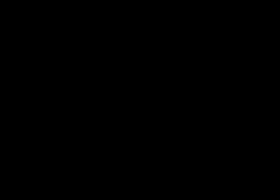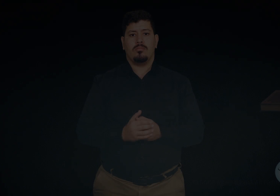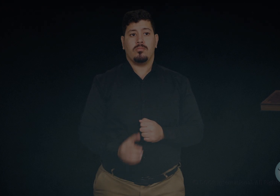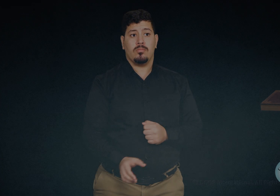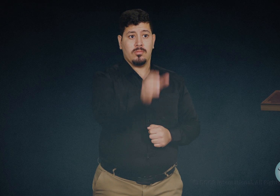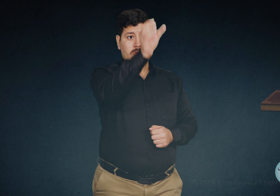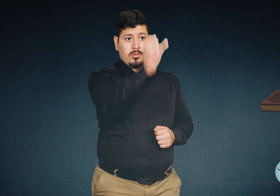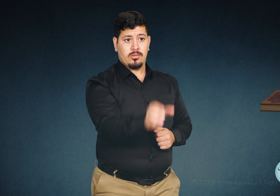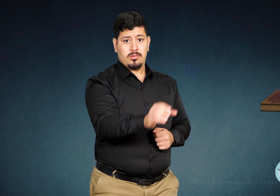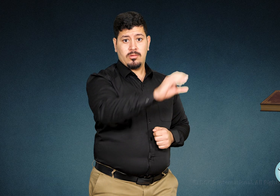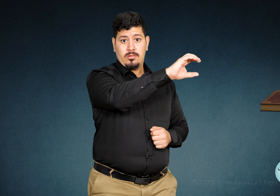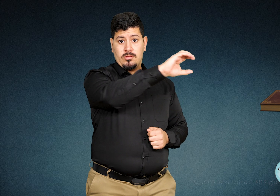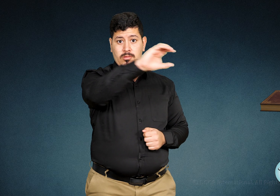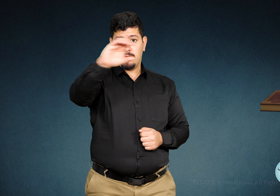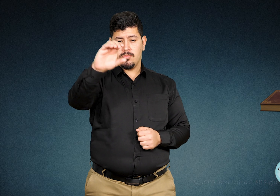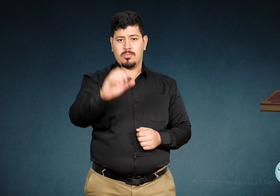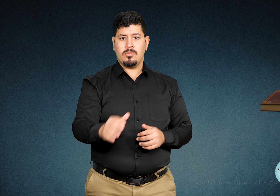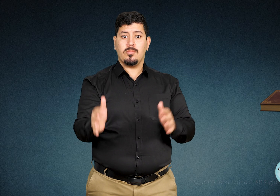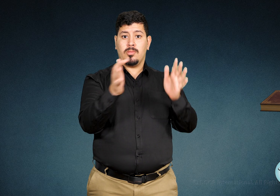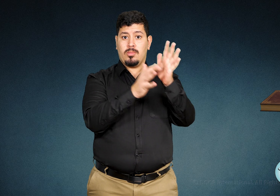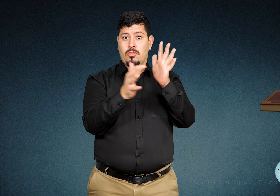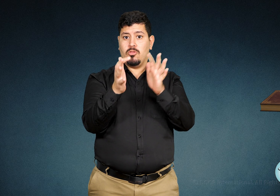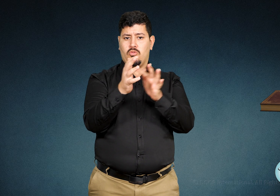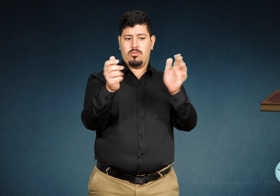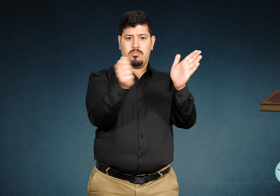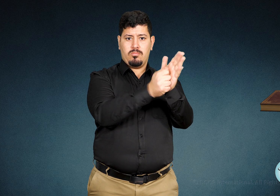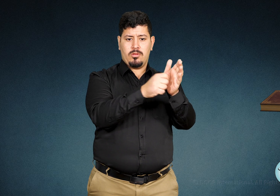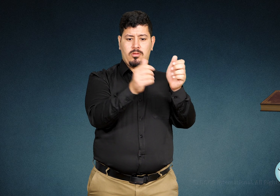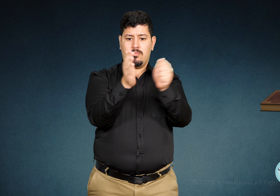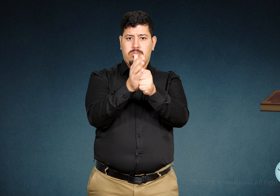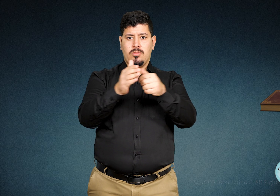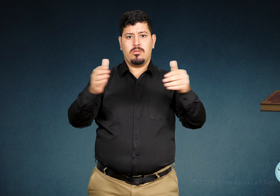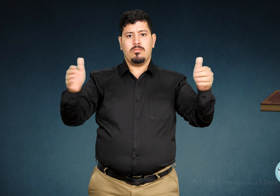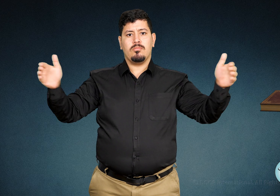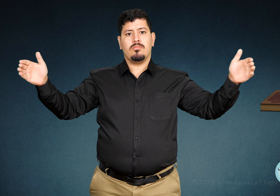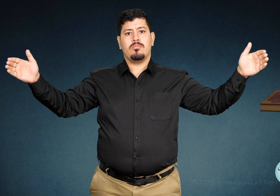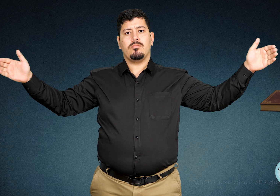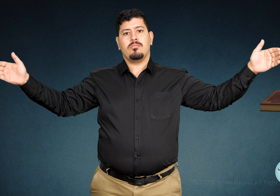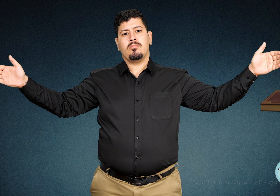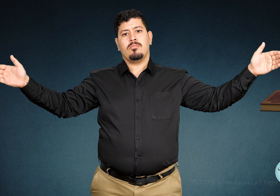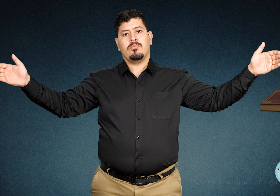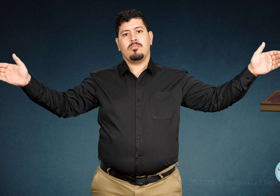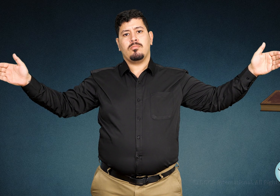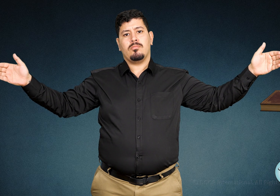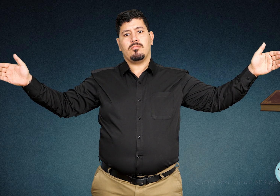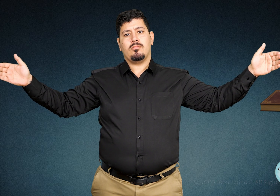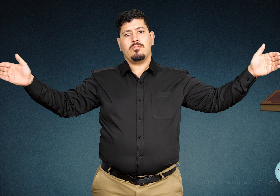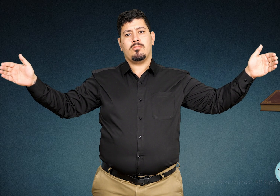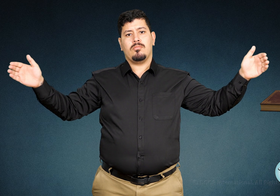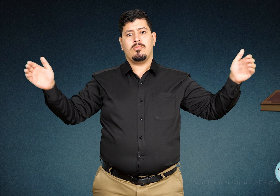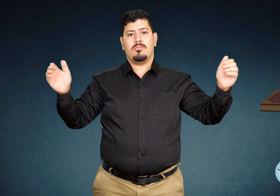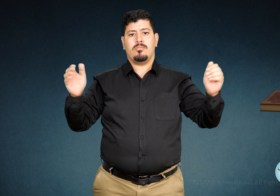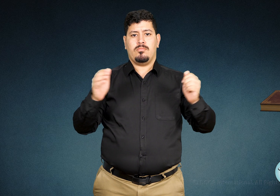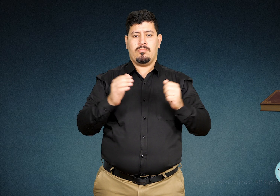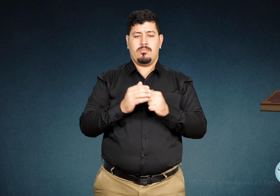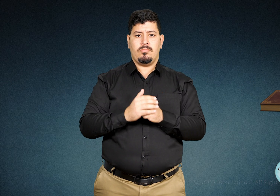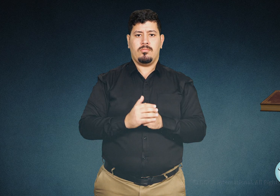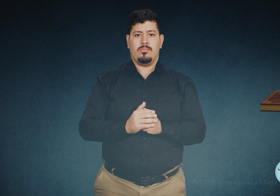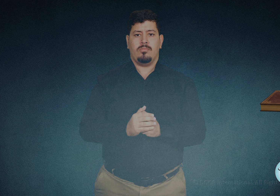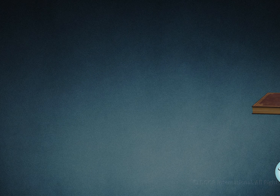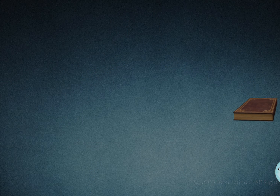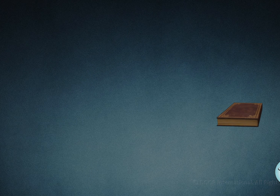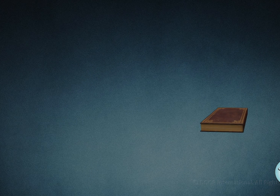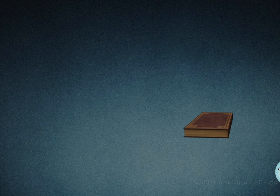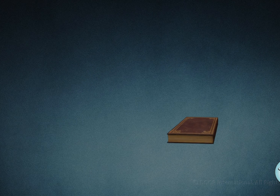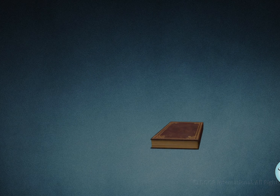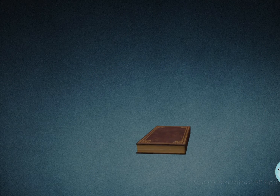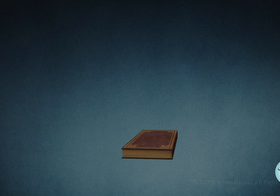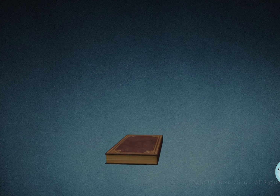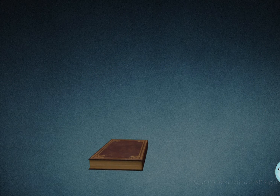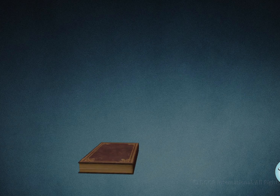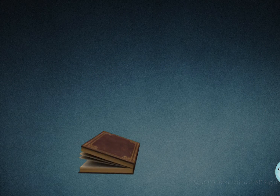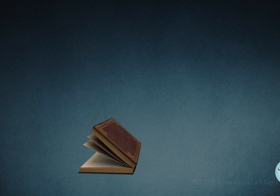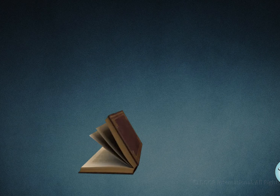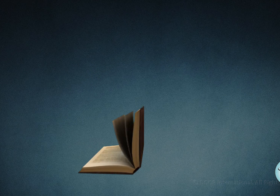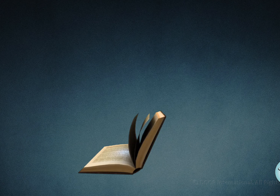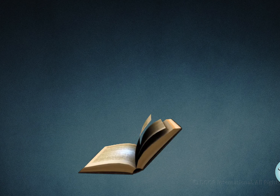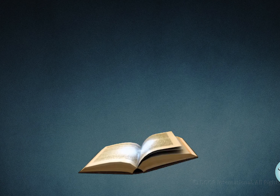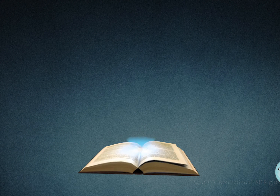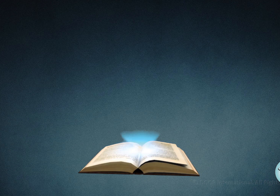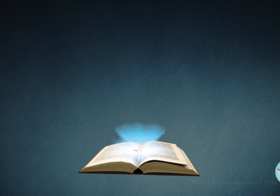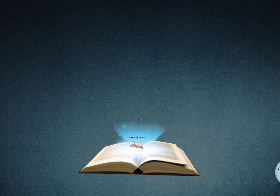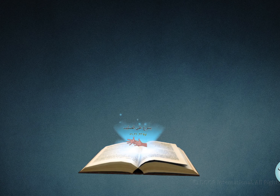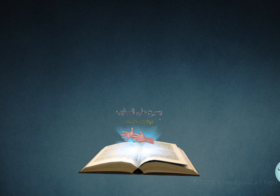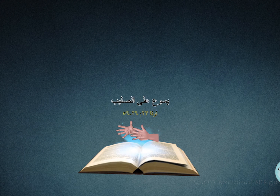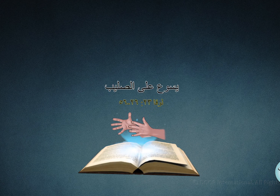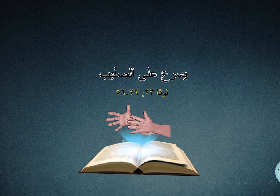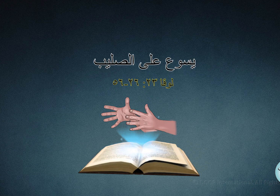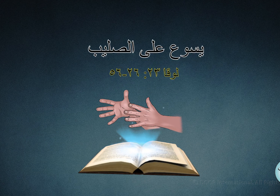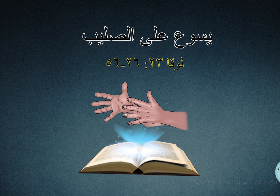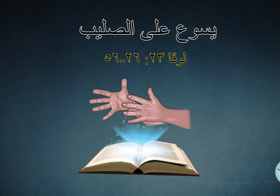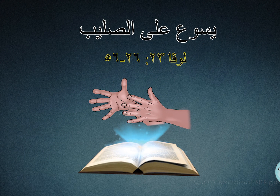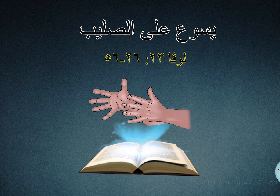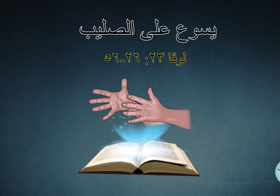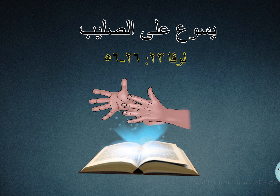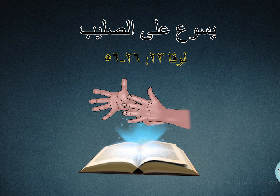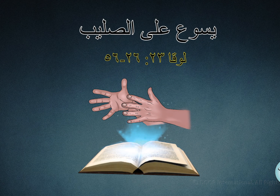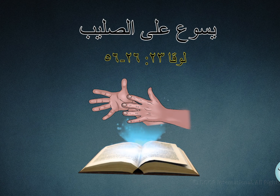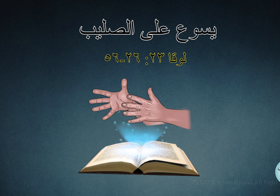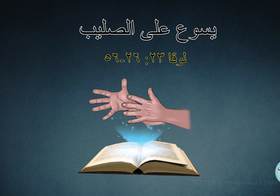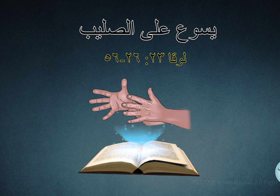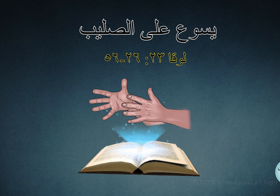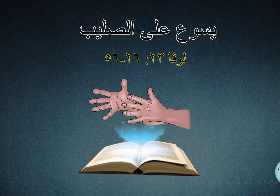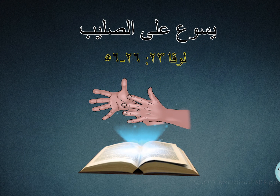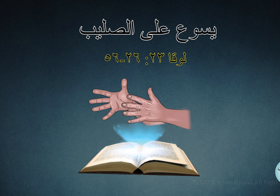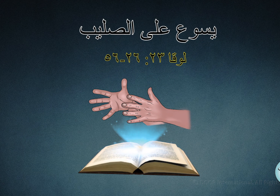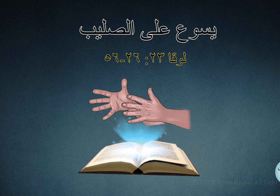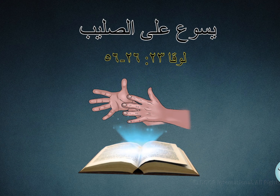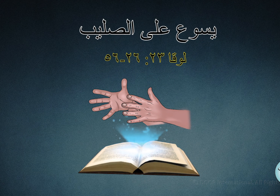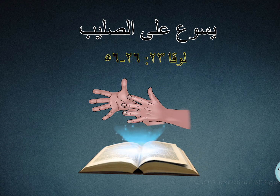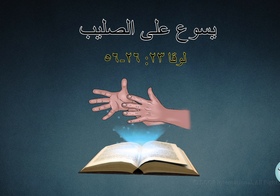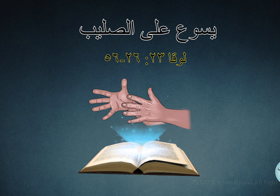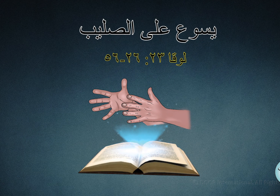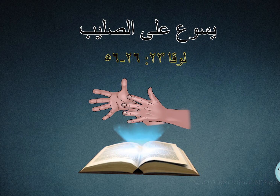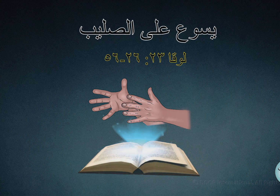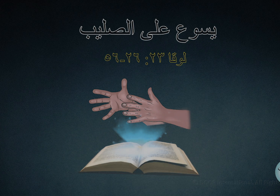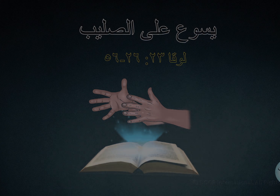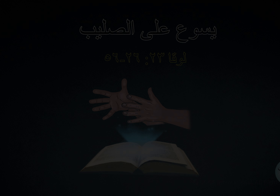Jesus is crucified